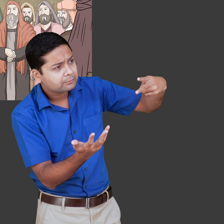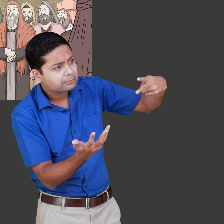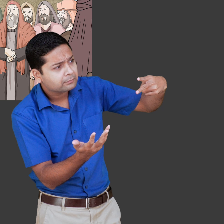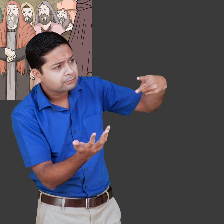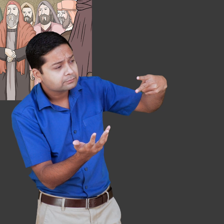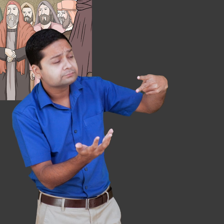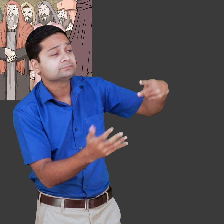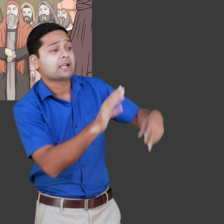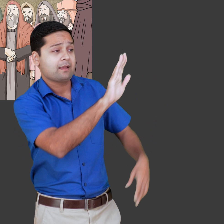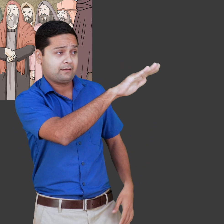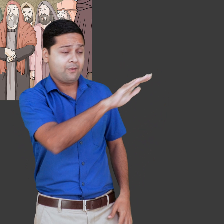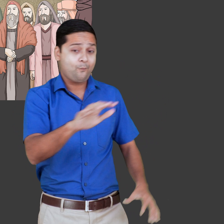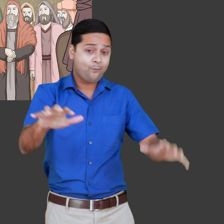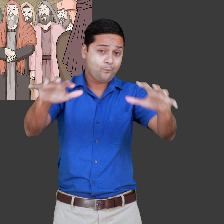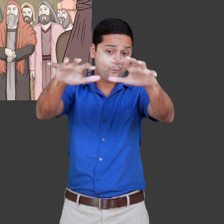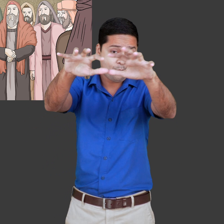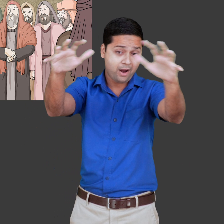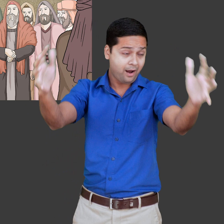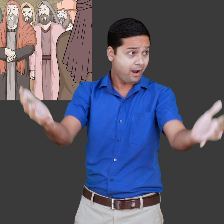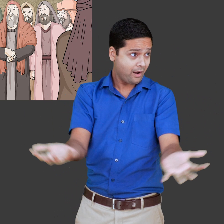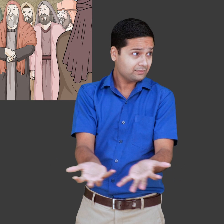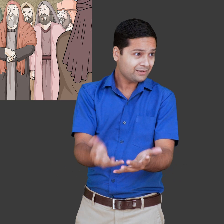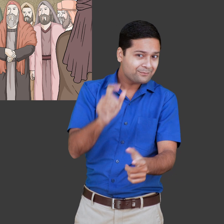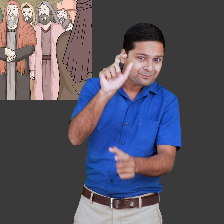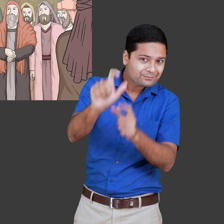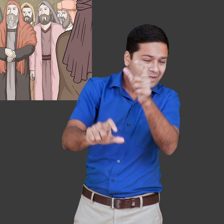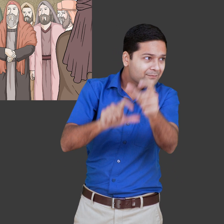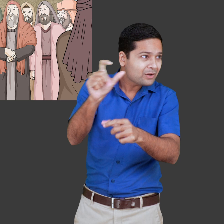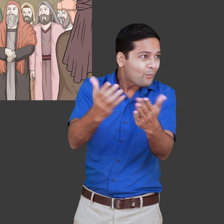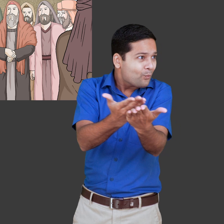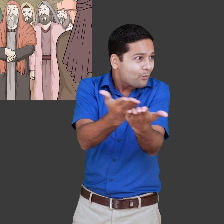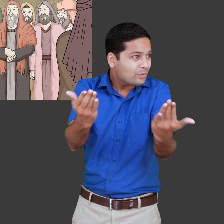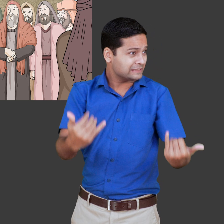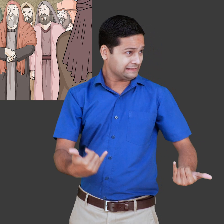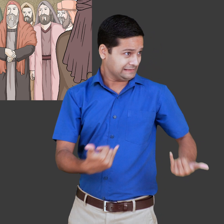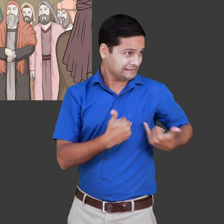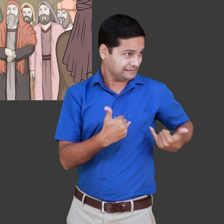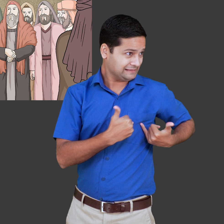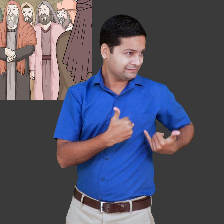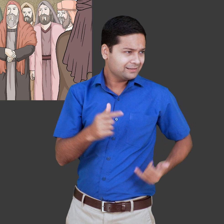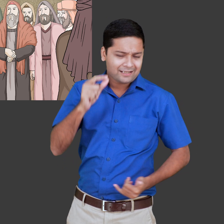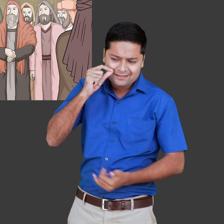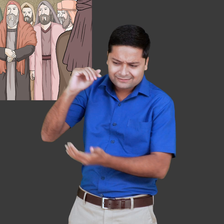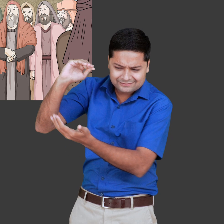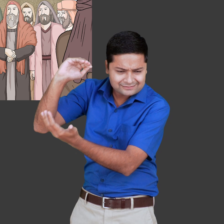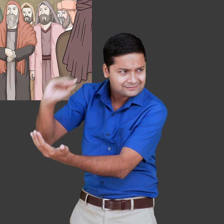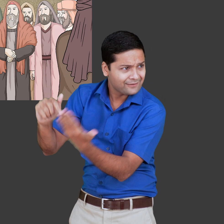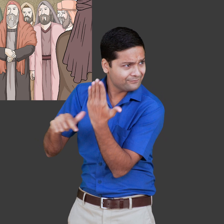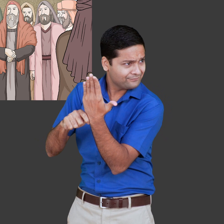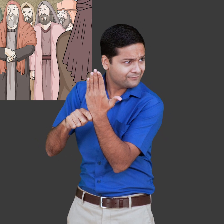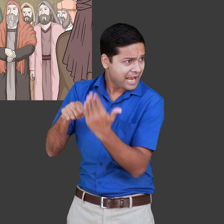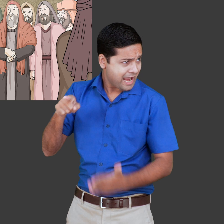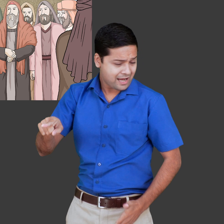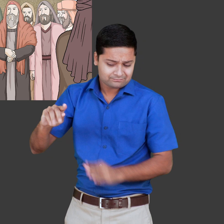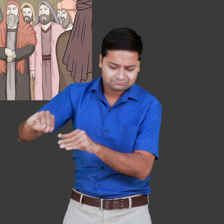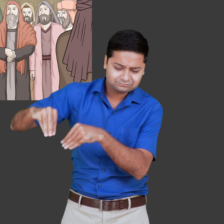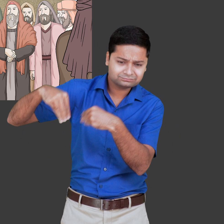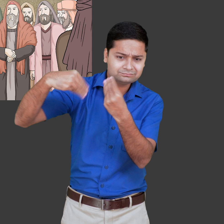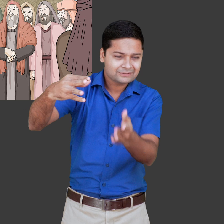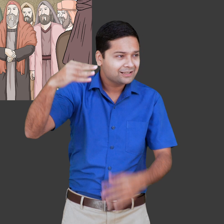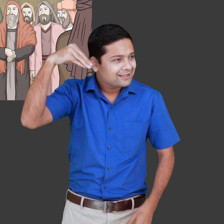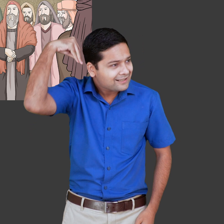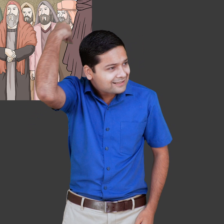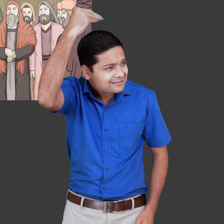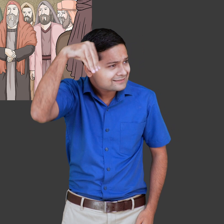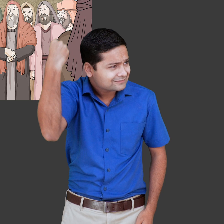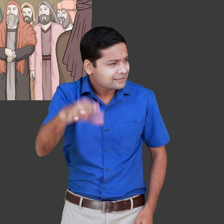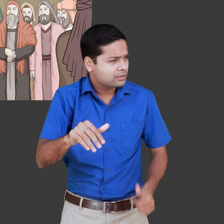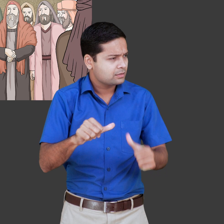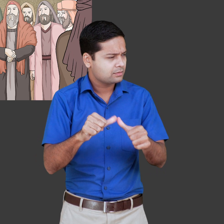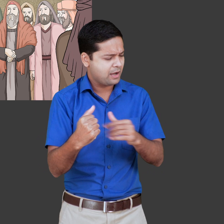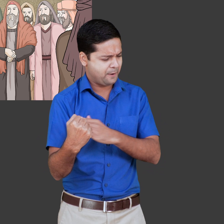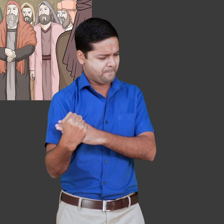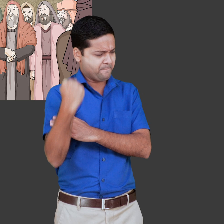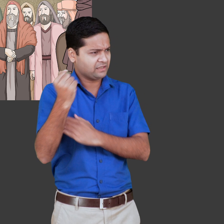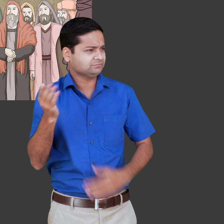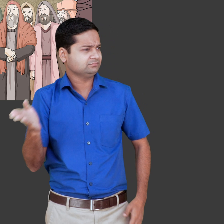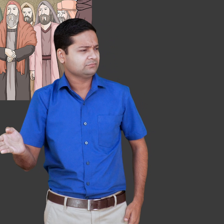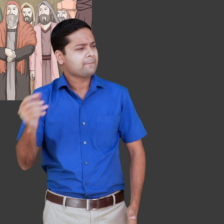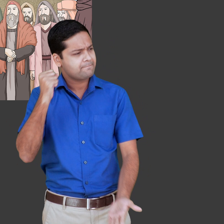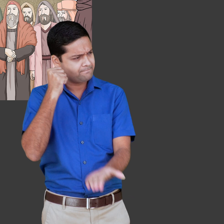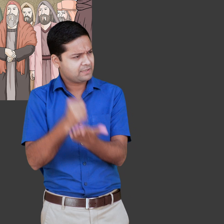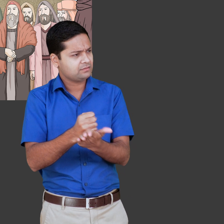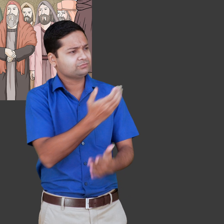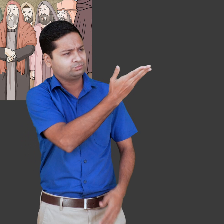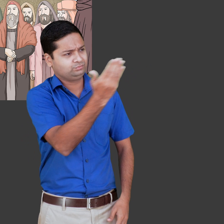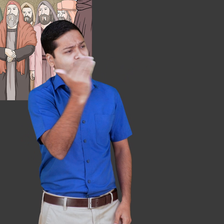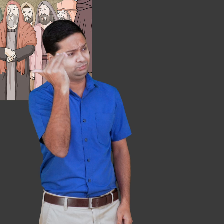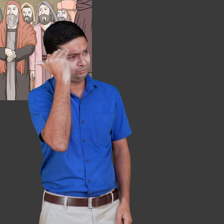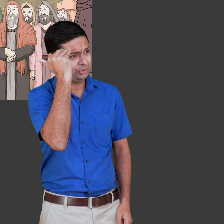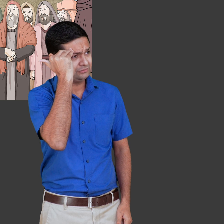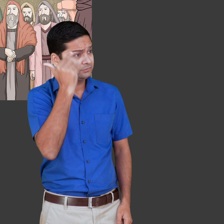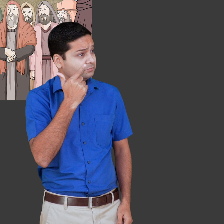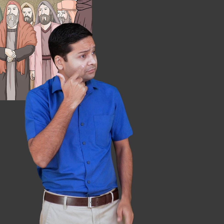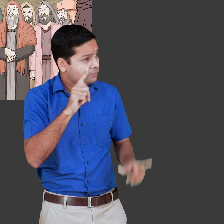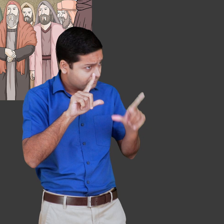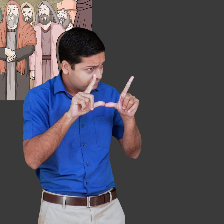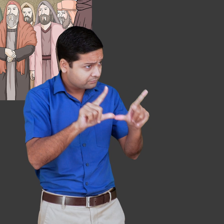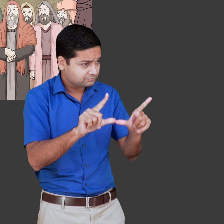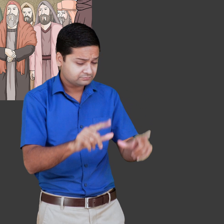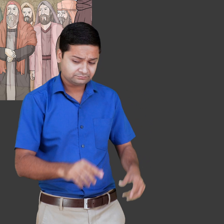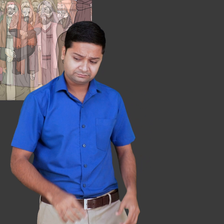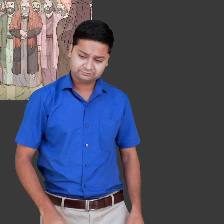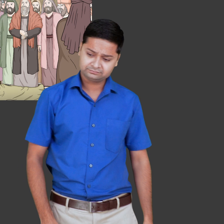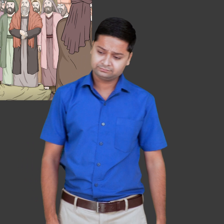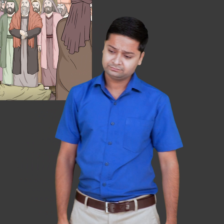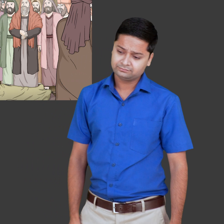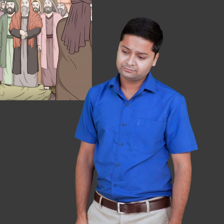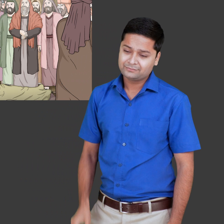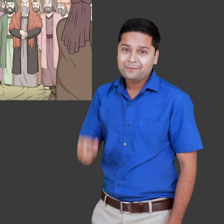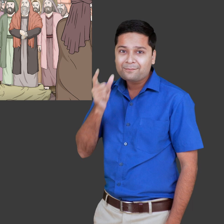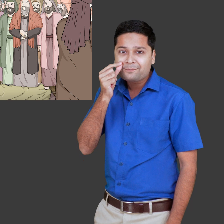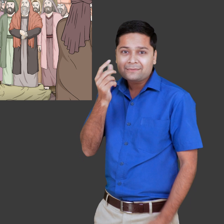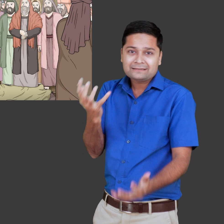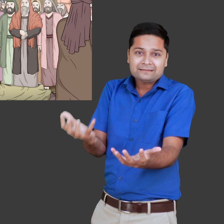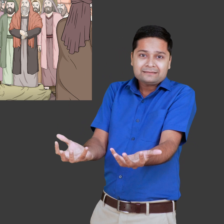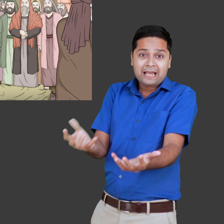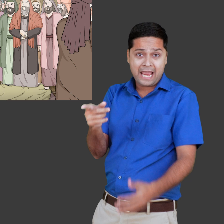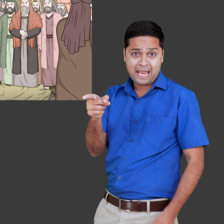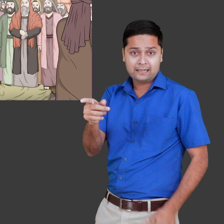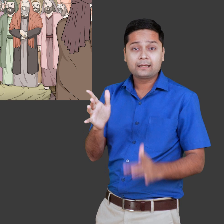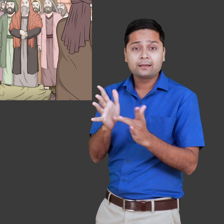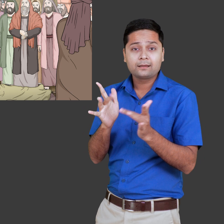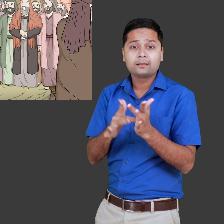But so that you may know that the Son of Man has authority on earth to forgive sins...”